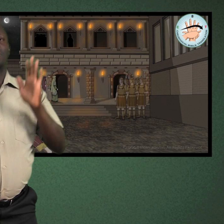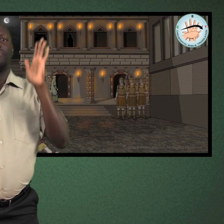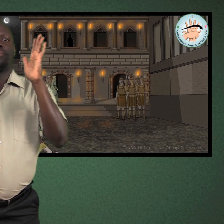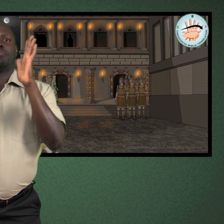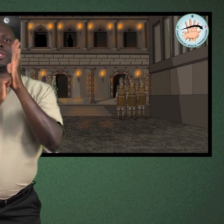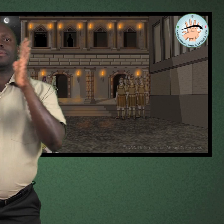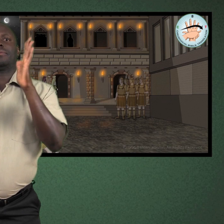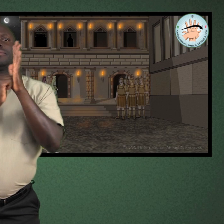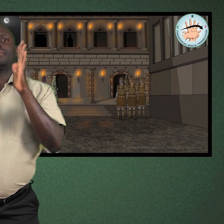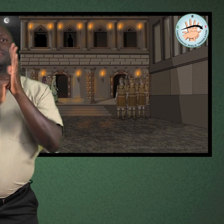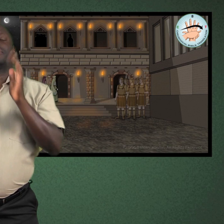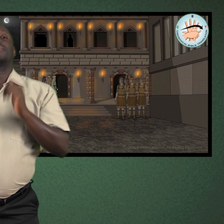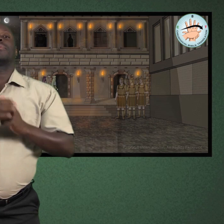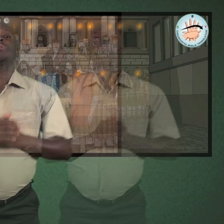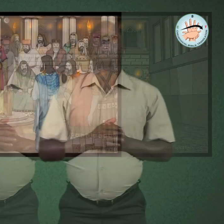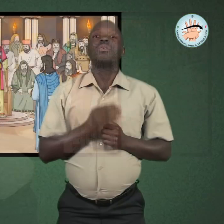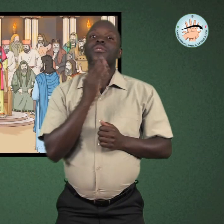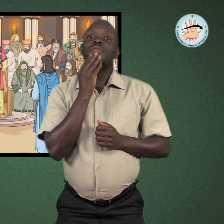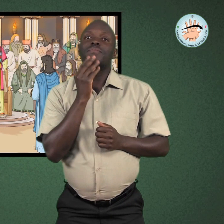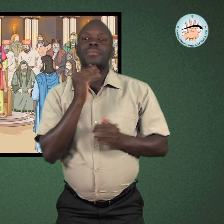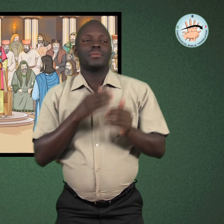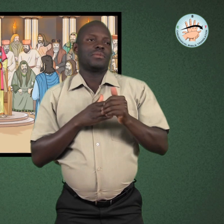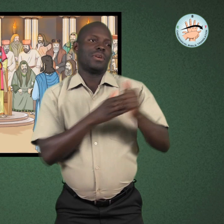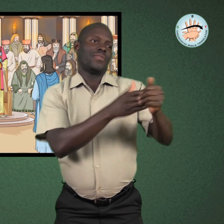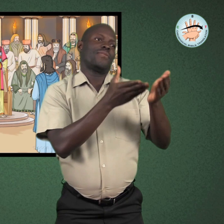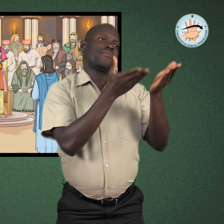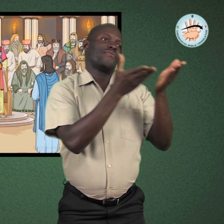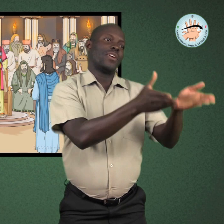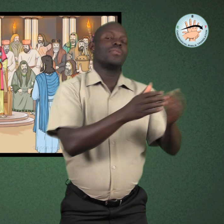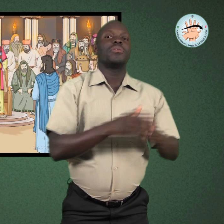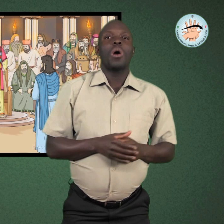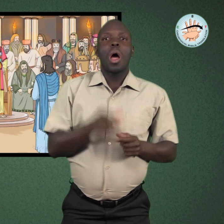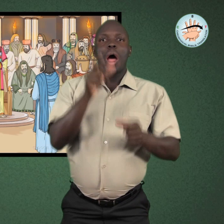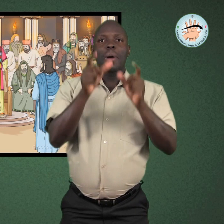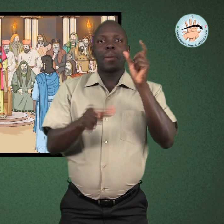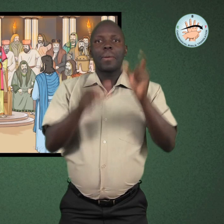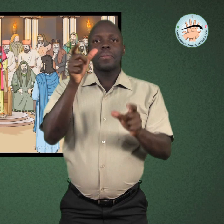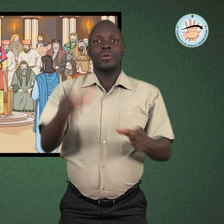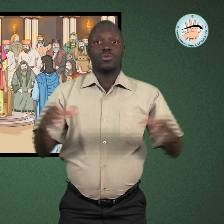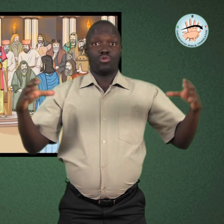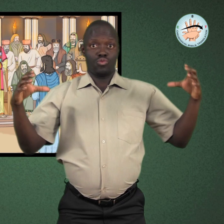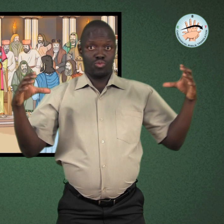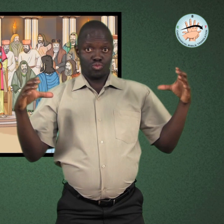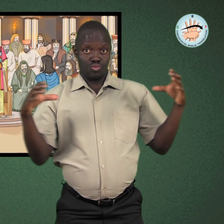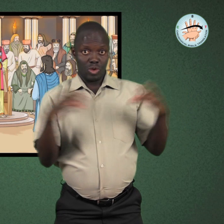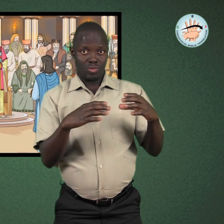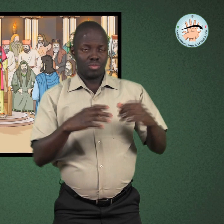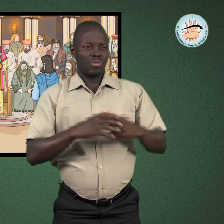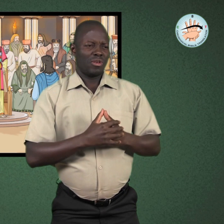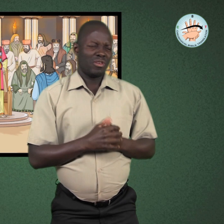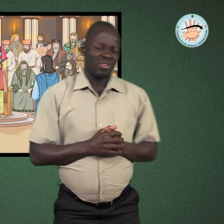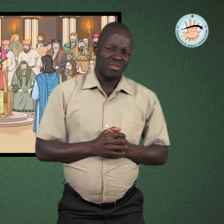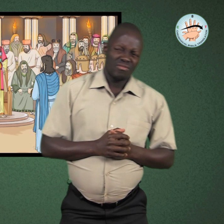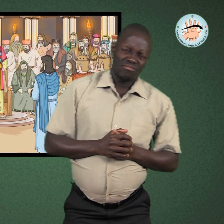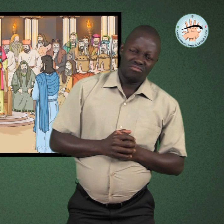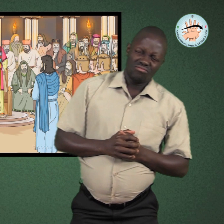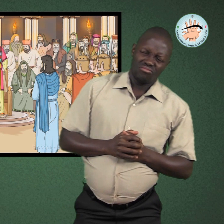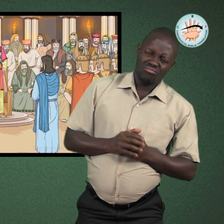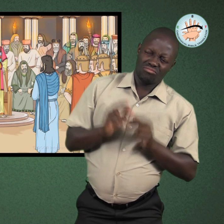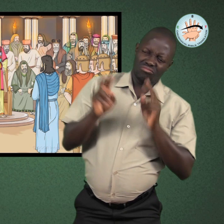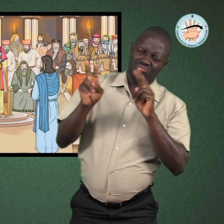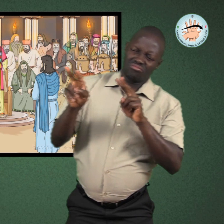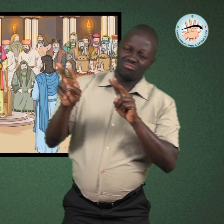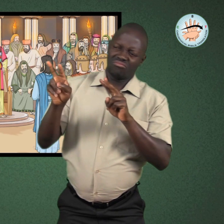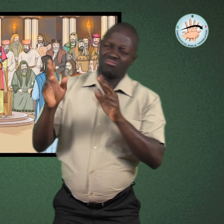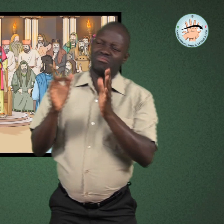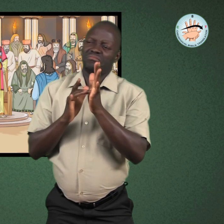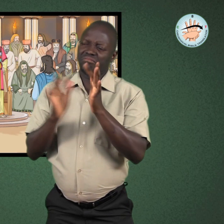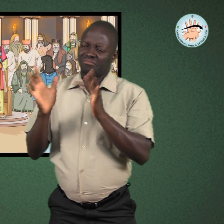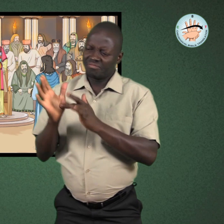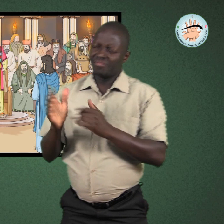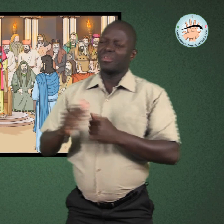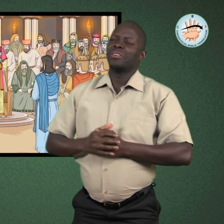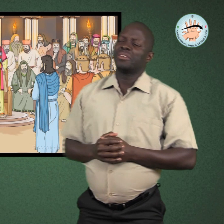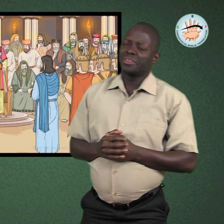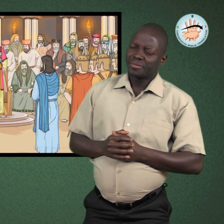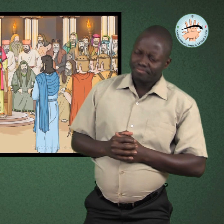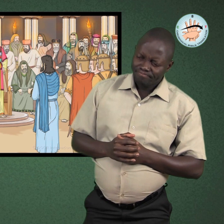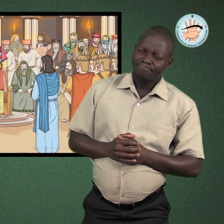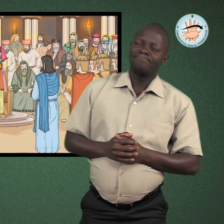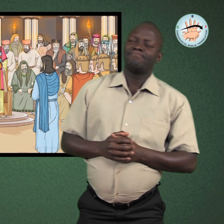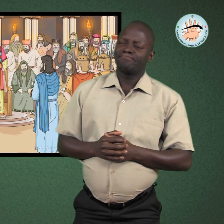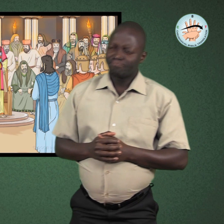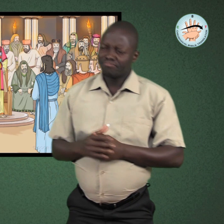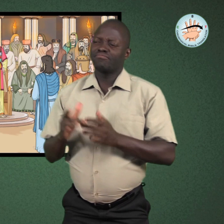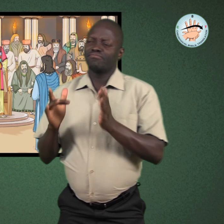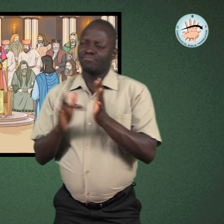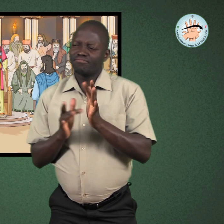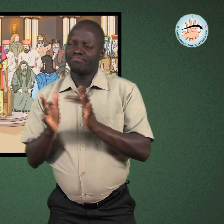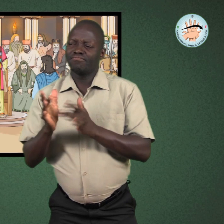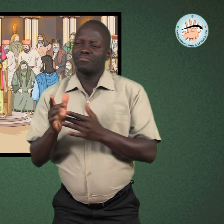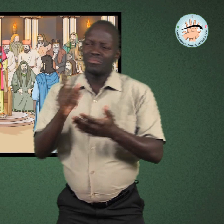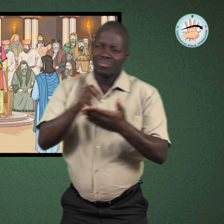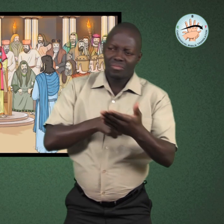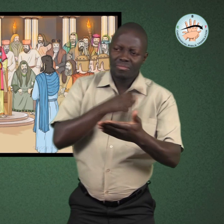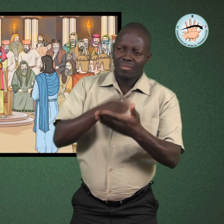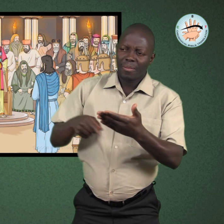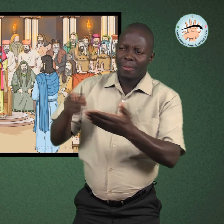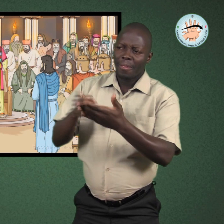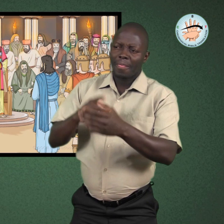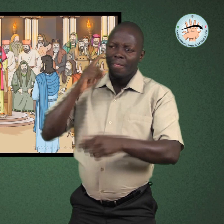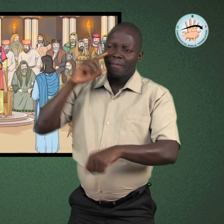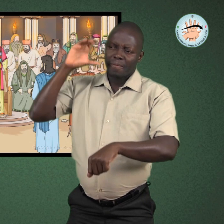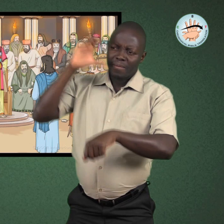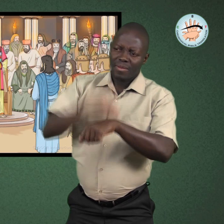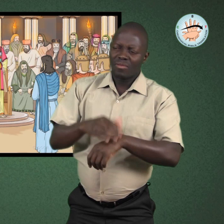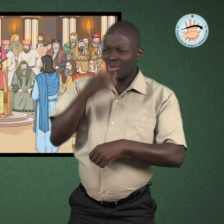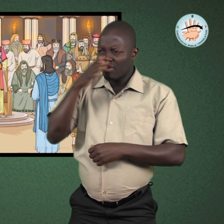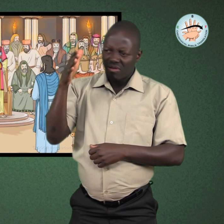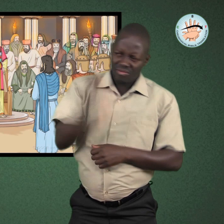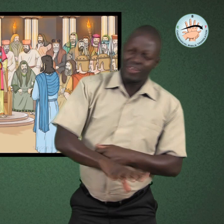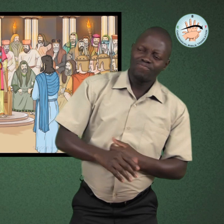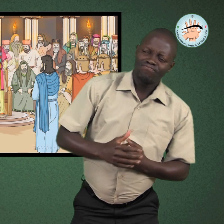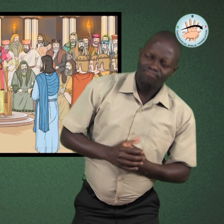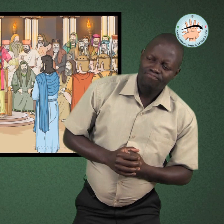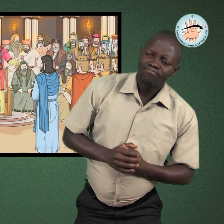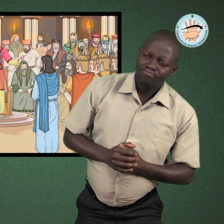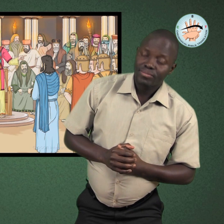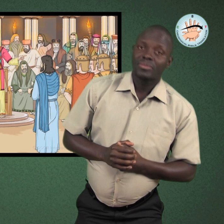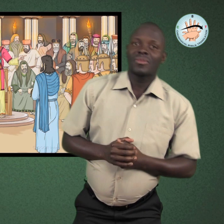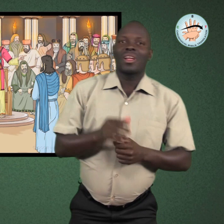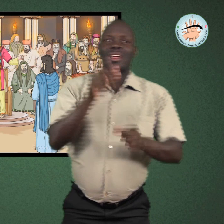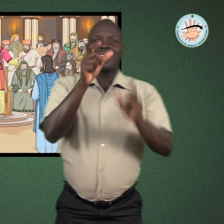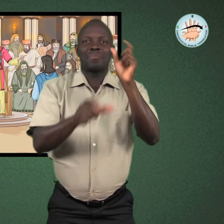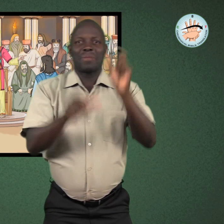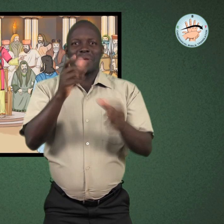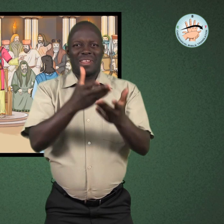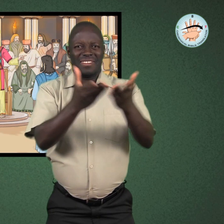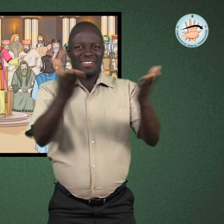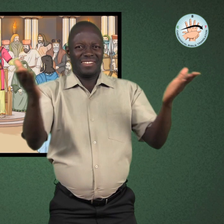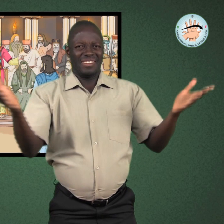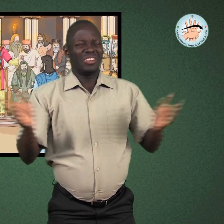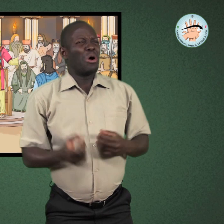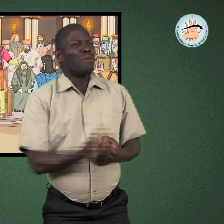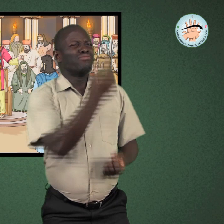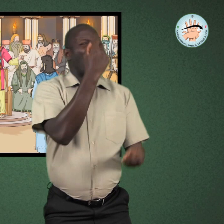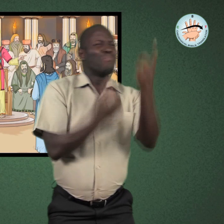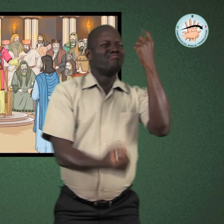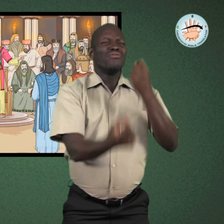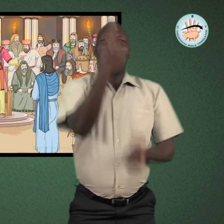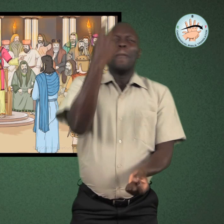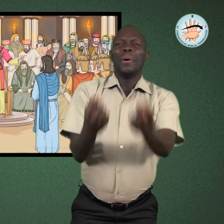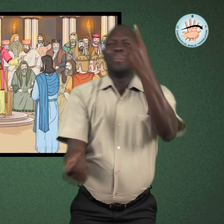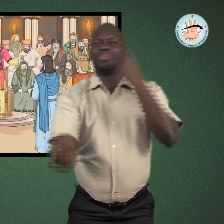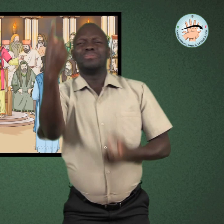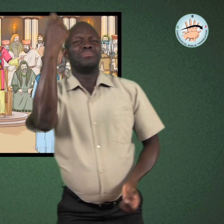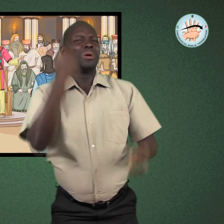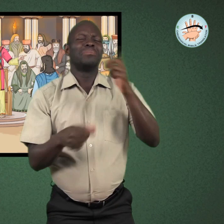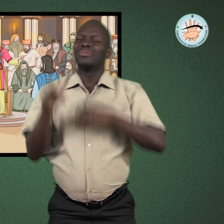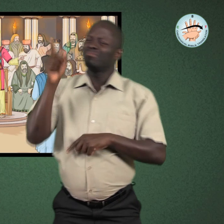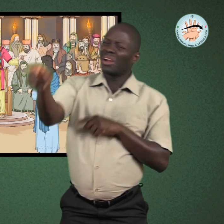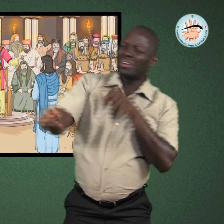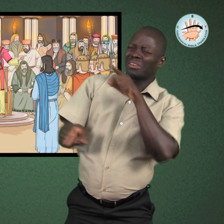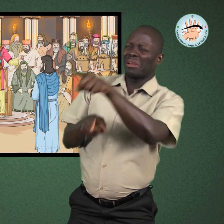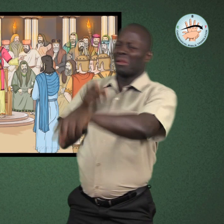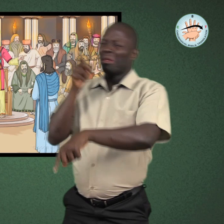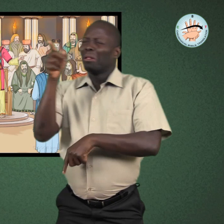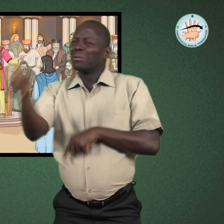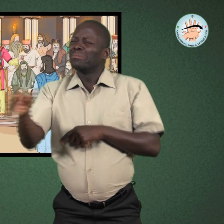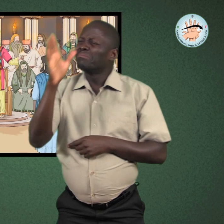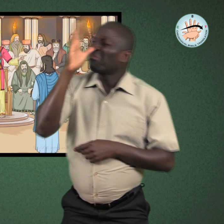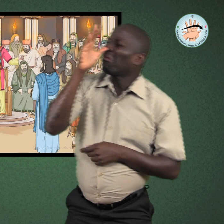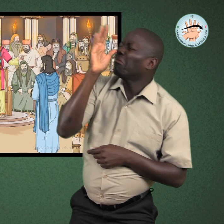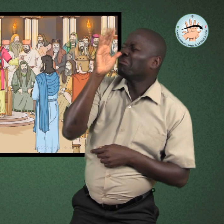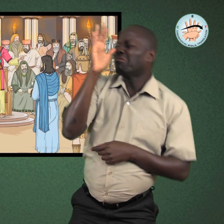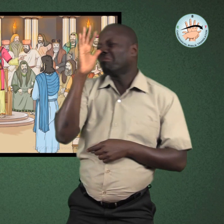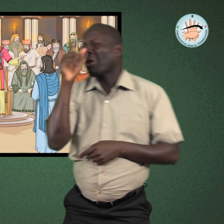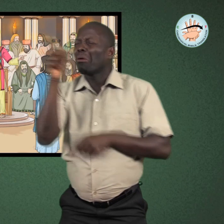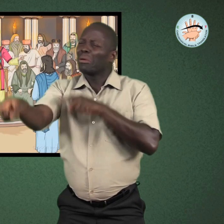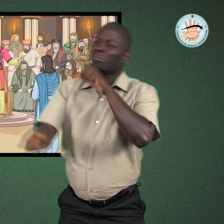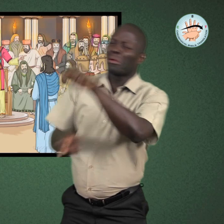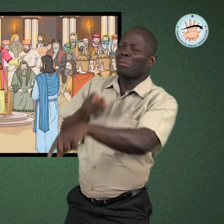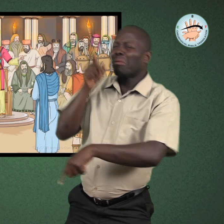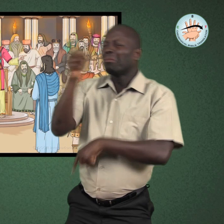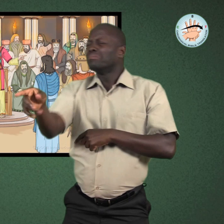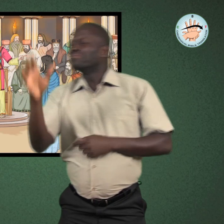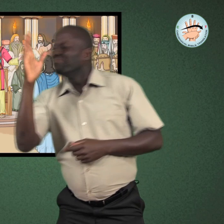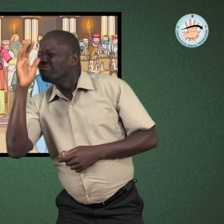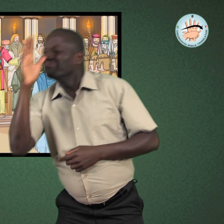Now the chief priests and the whole Sanhedrin were seeking false testimony against Jesus in order to put Him to death.